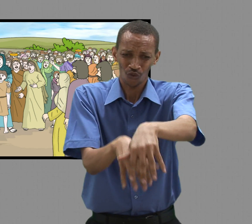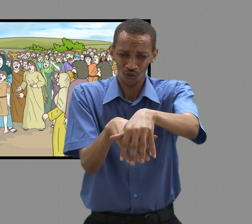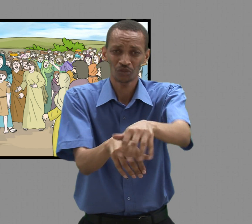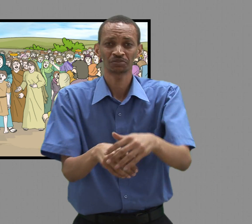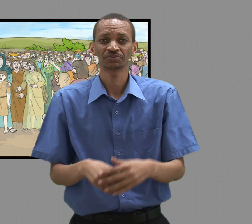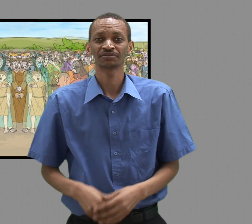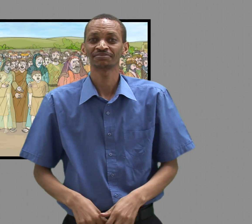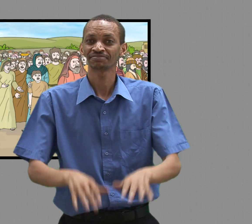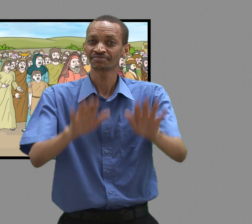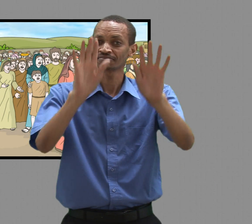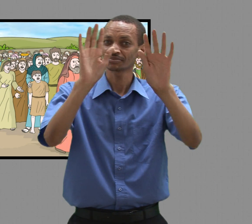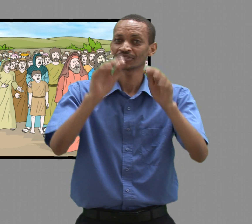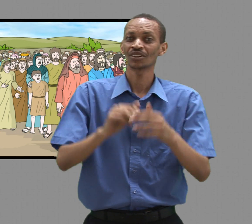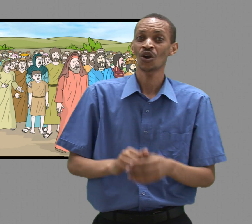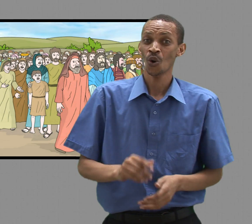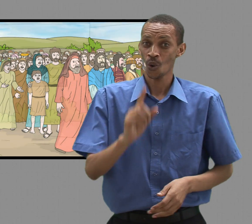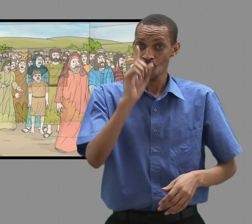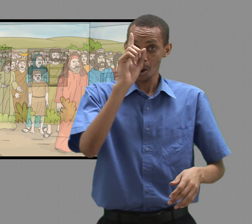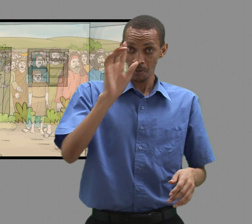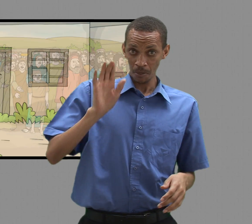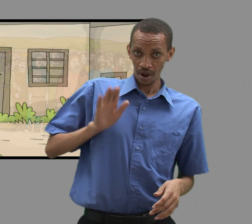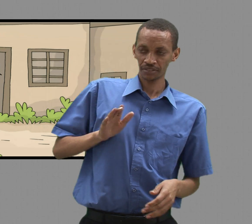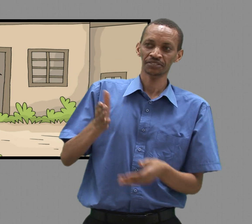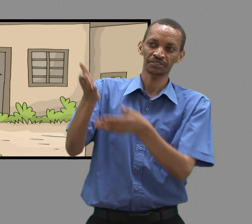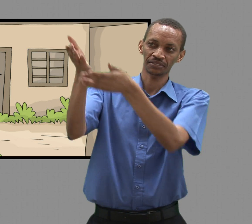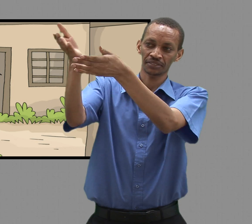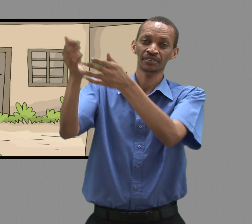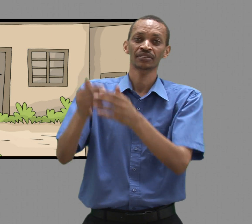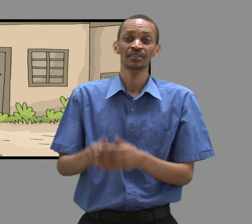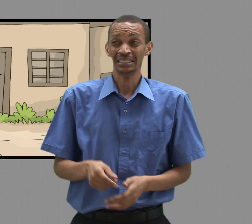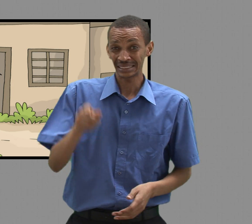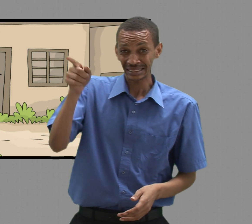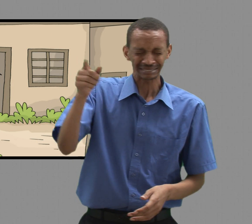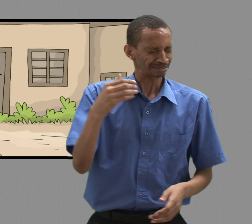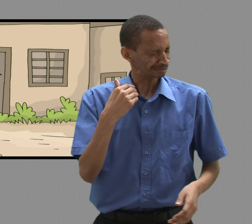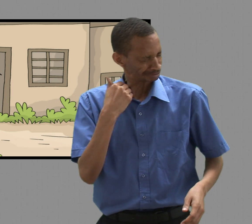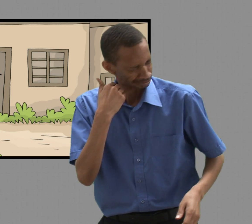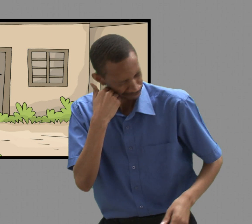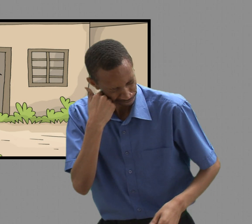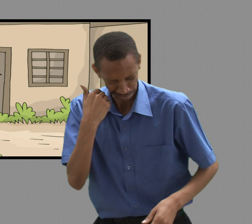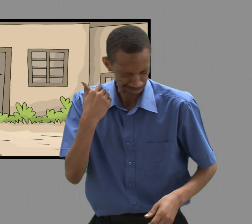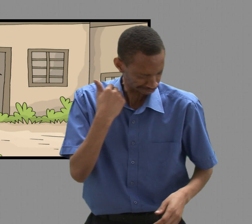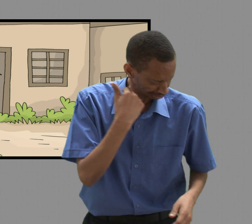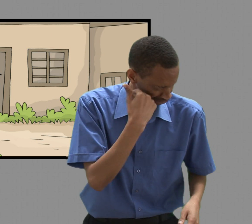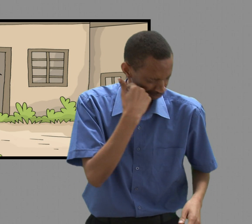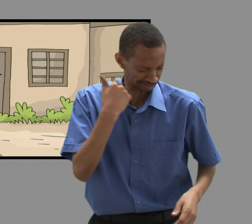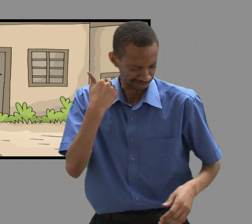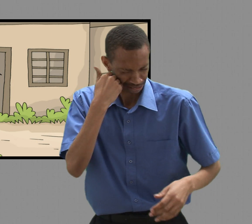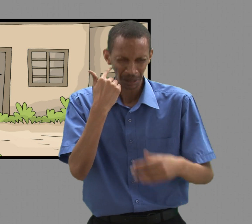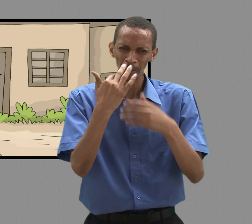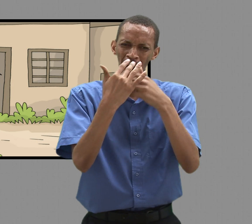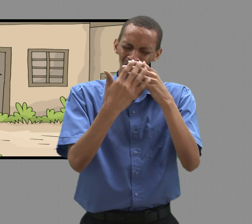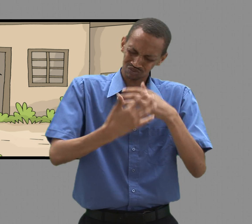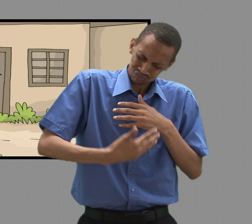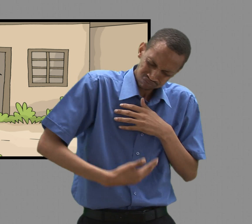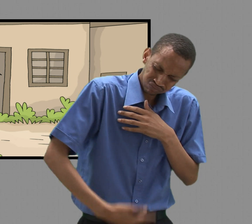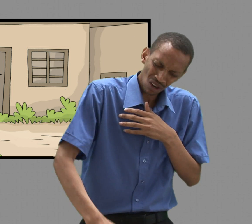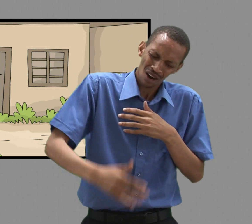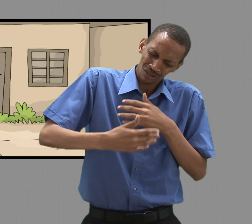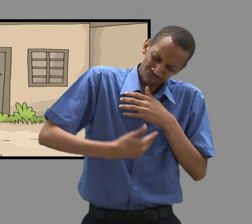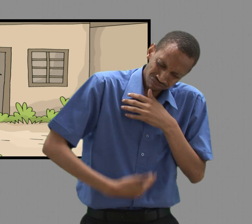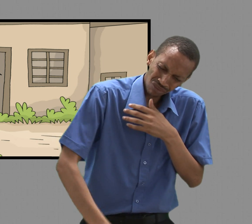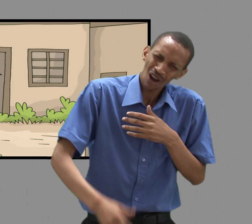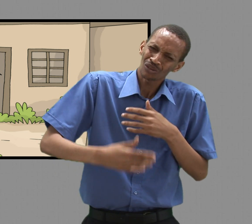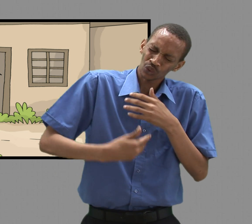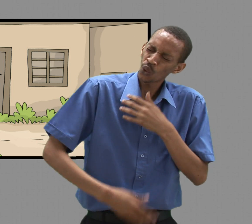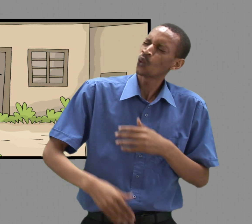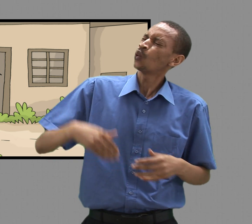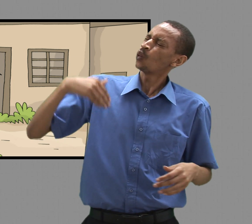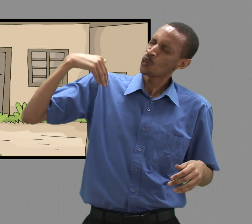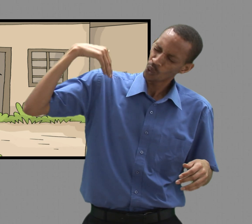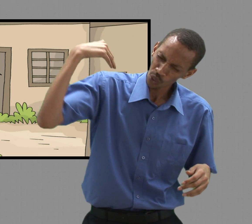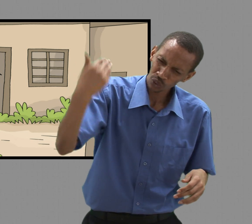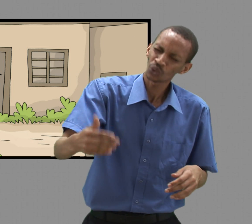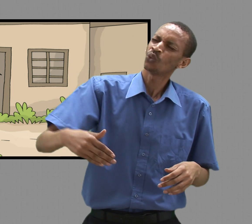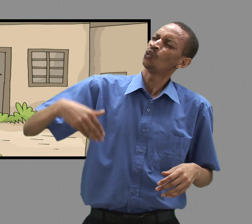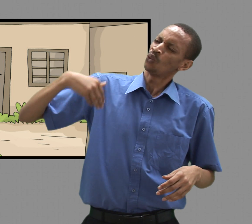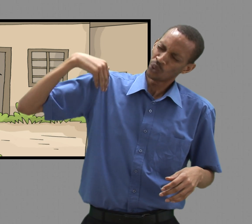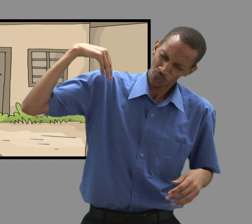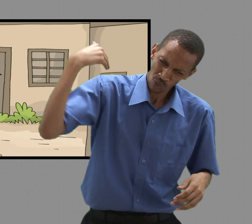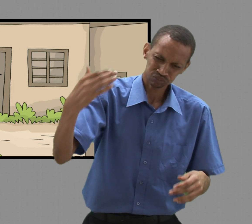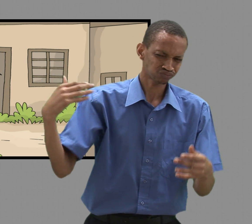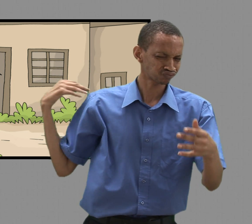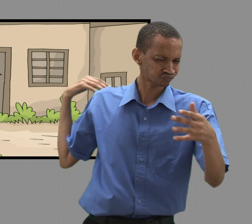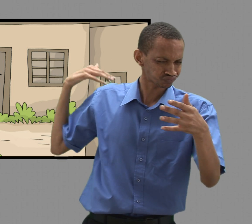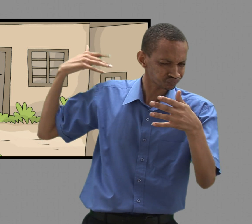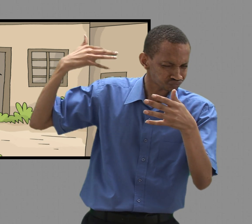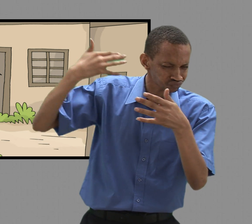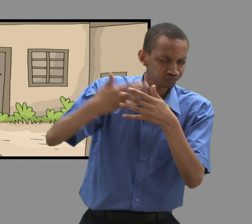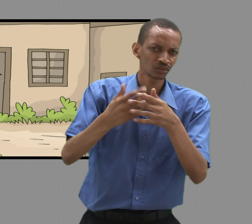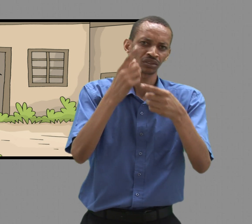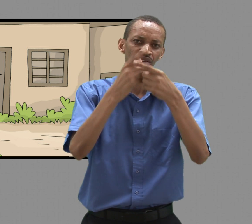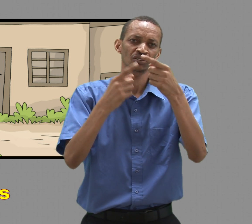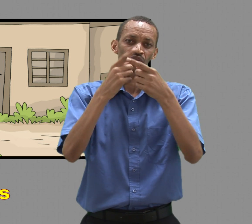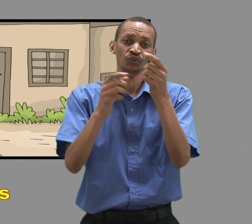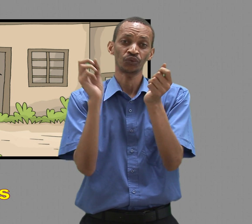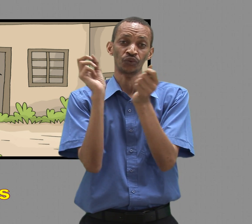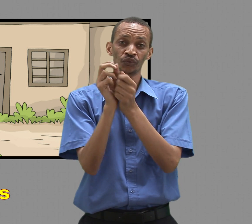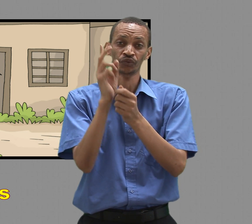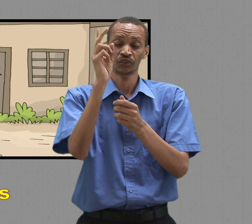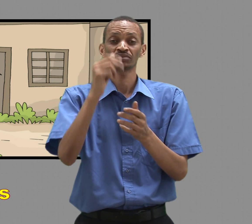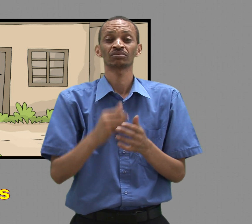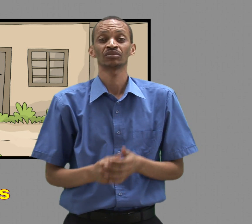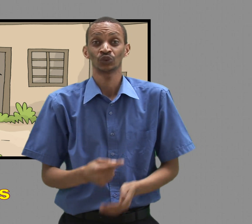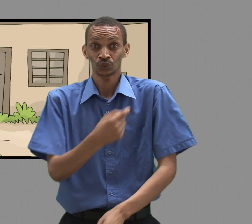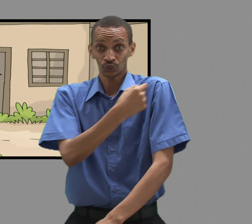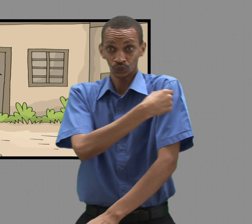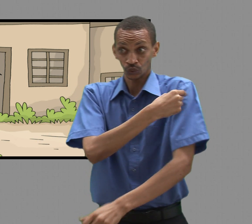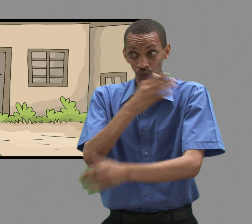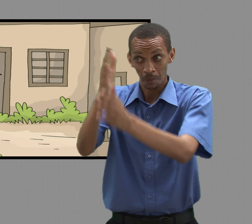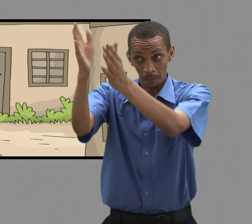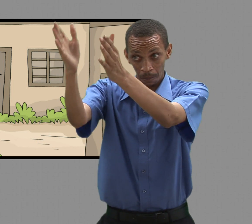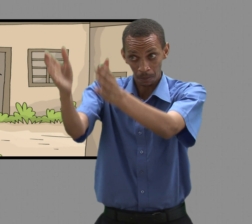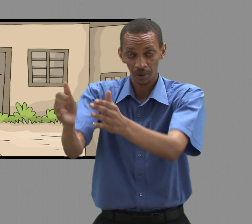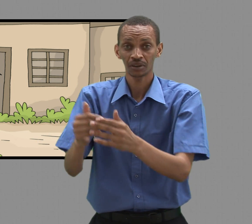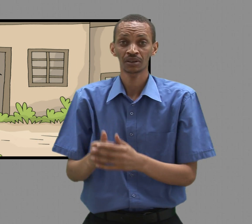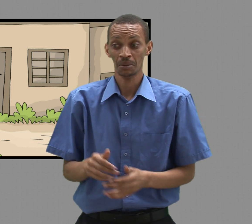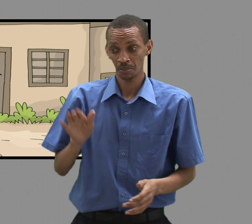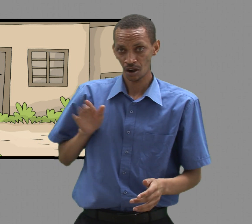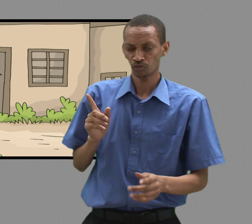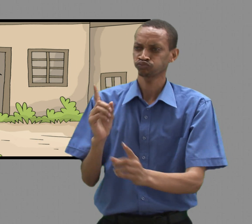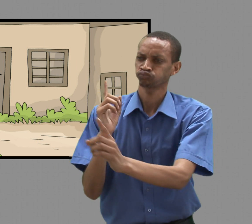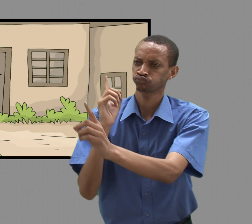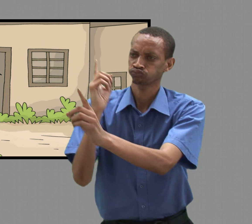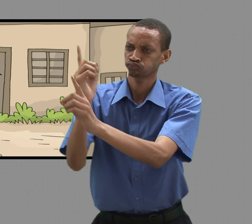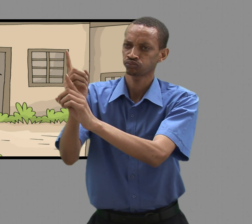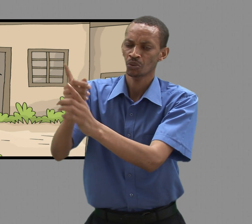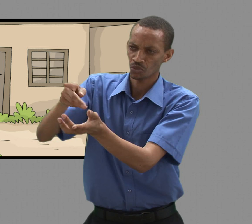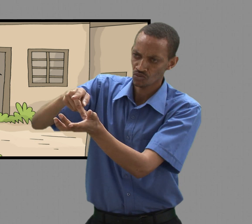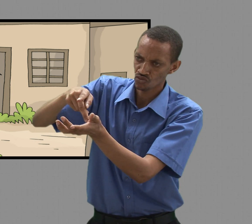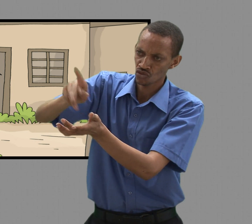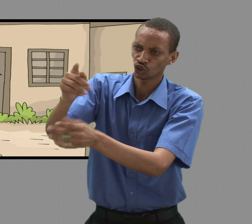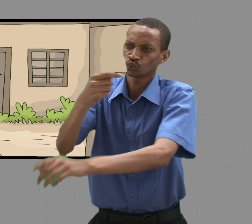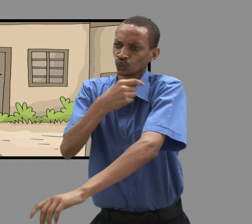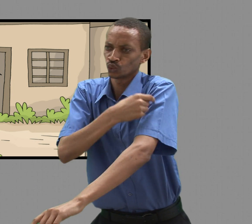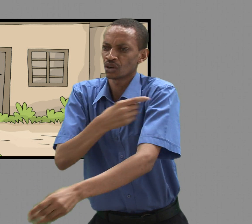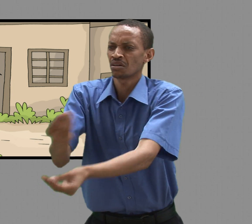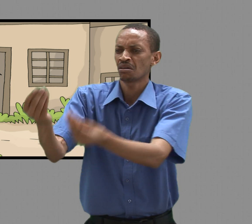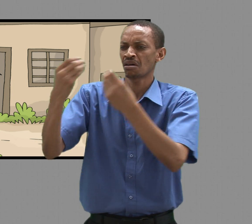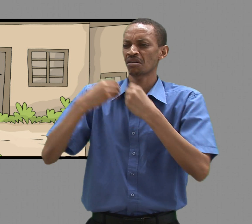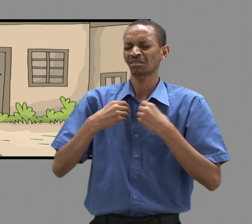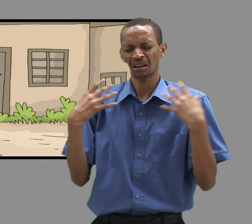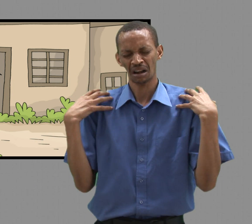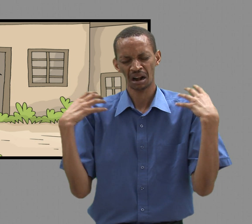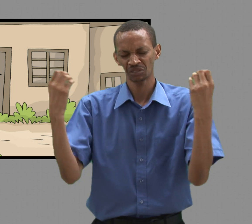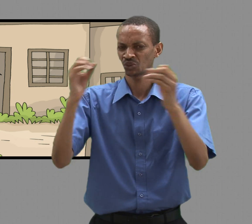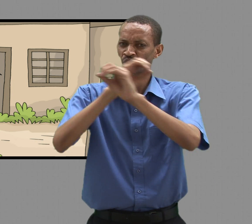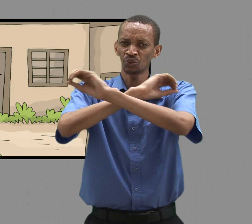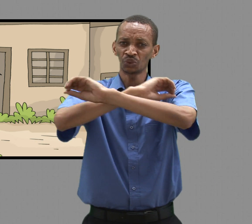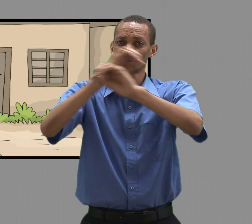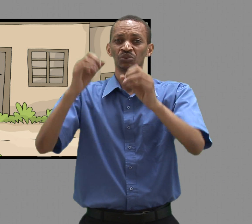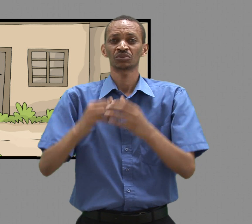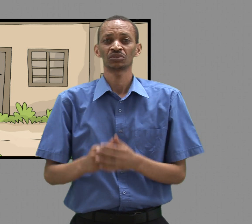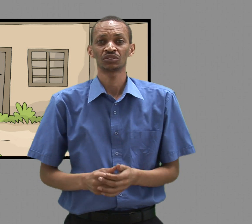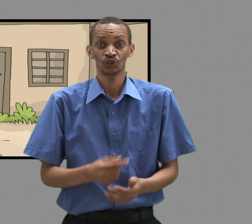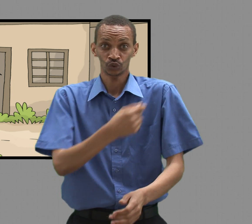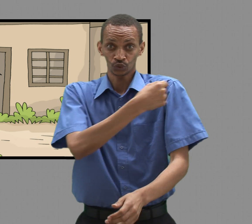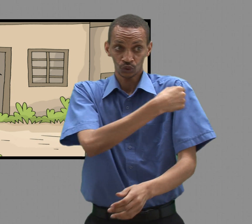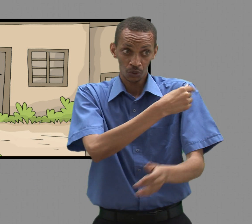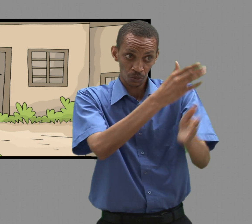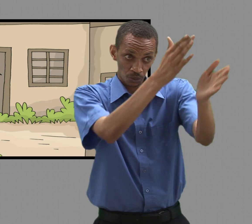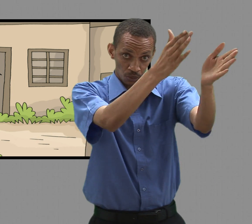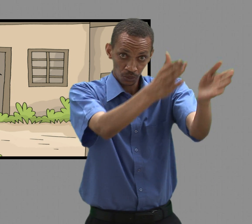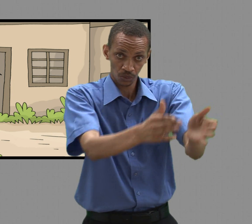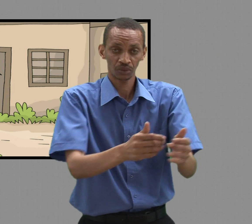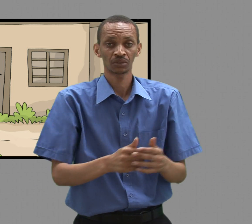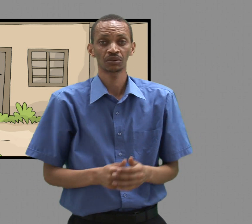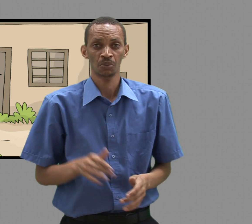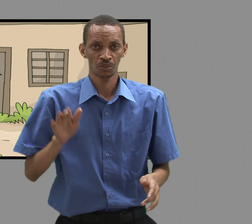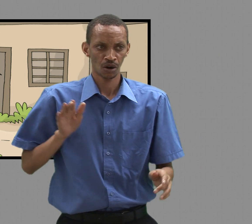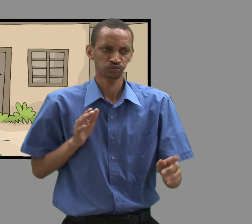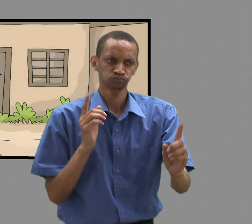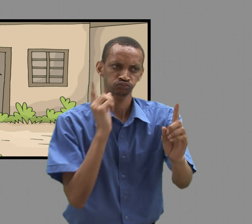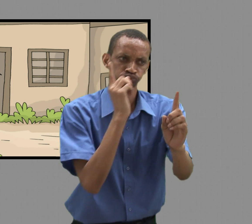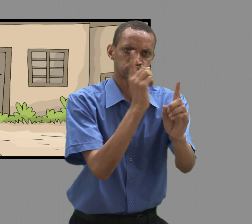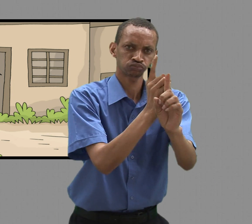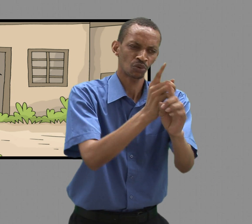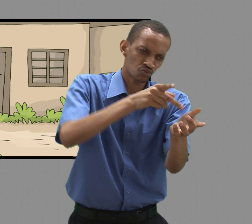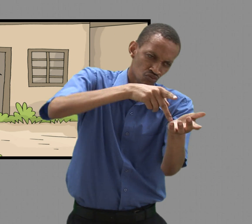And a woman was there who had suffered from bleeding for twelve years.